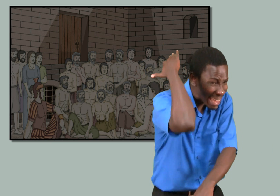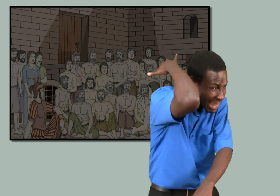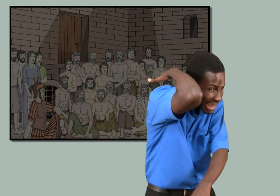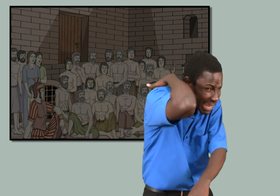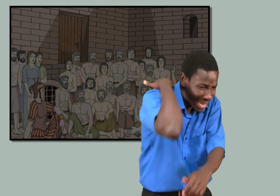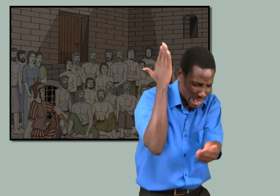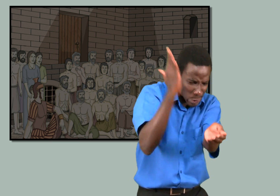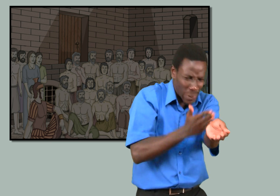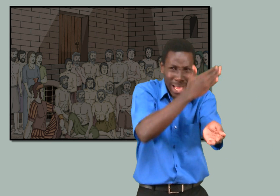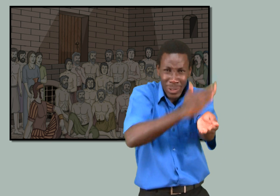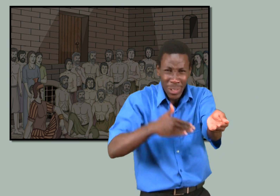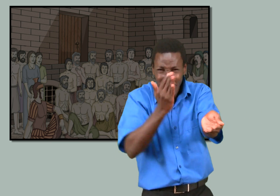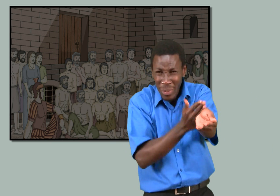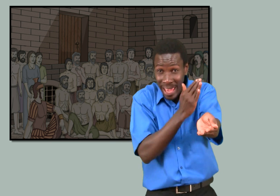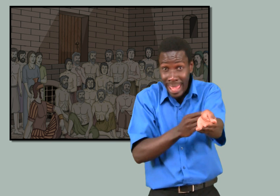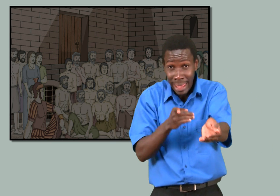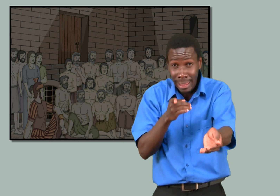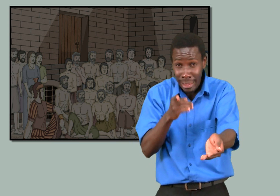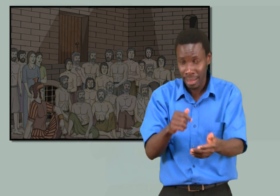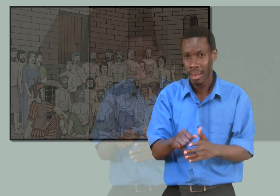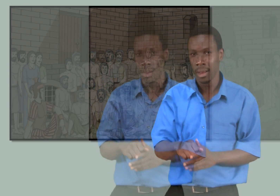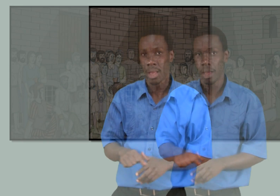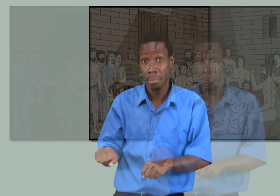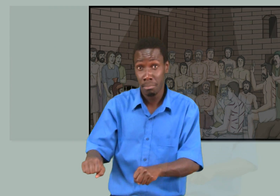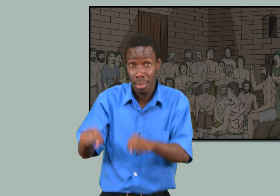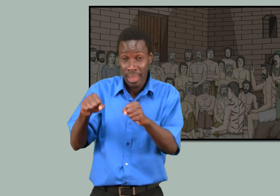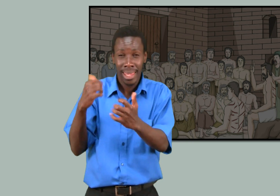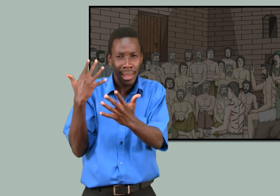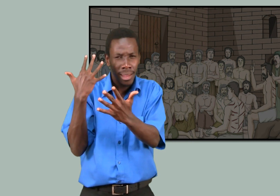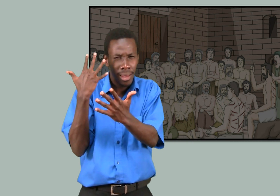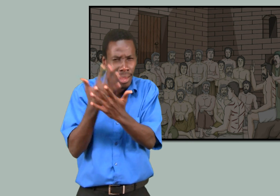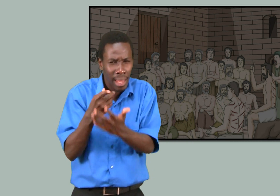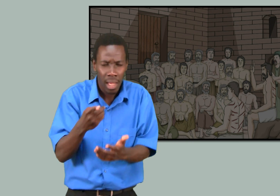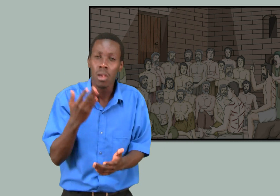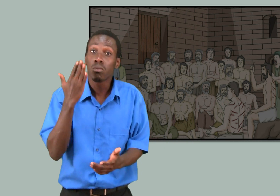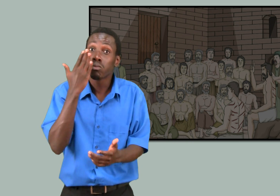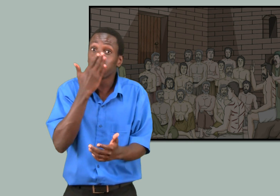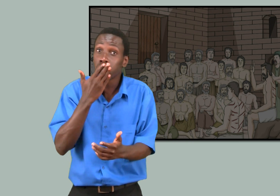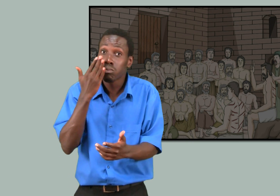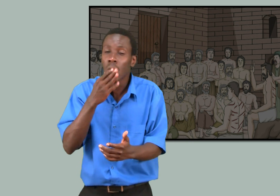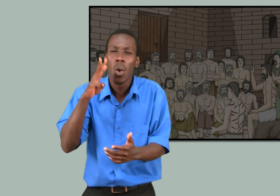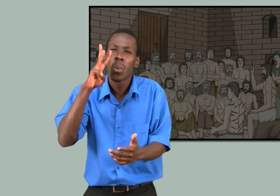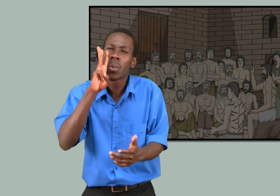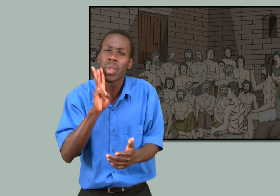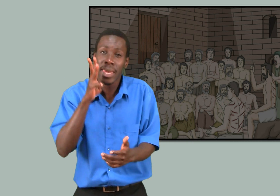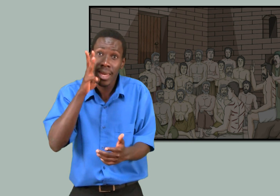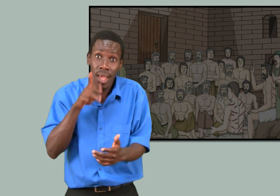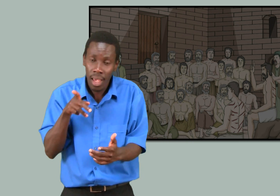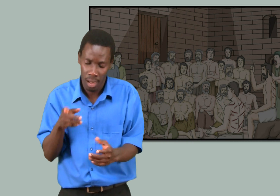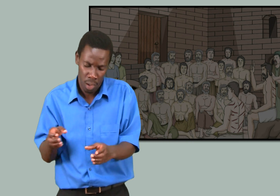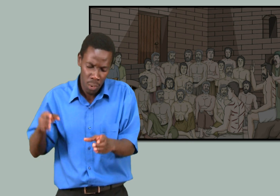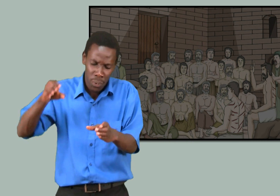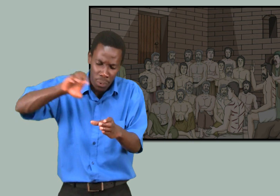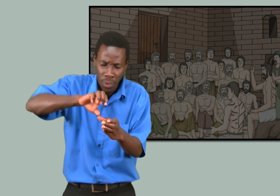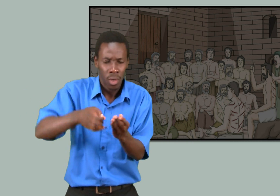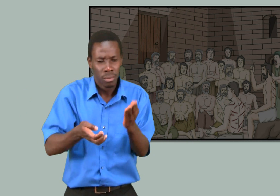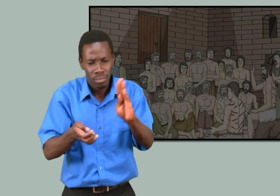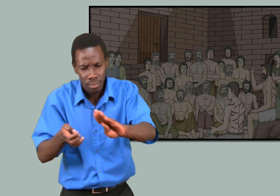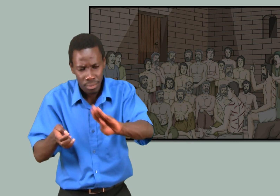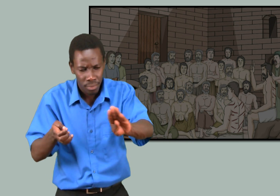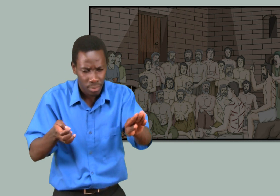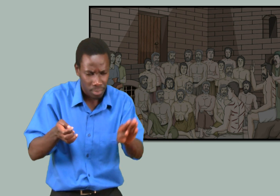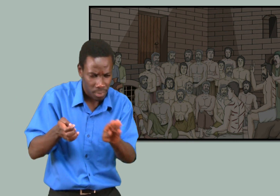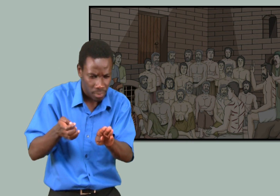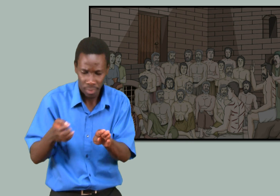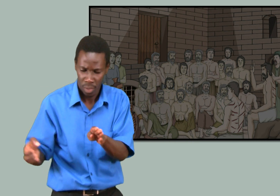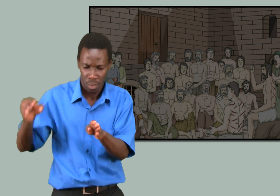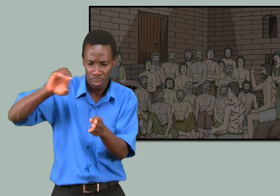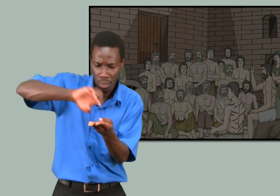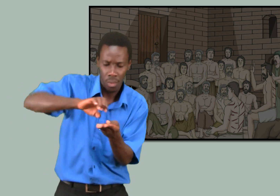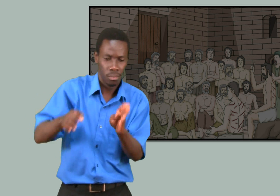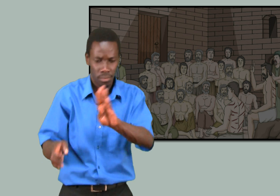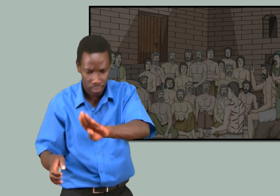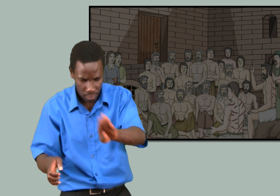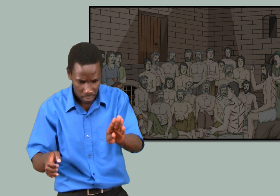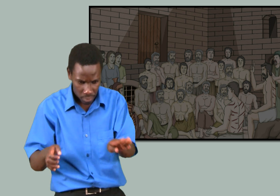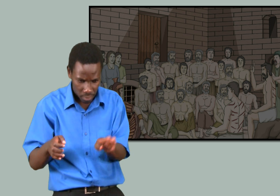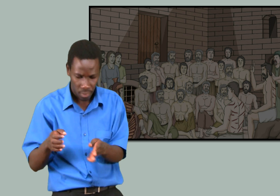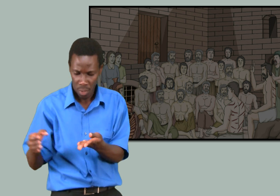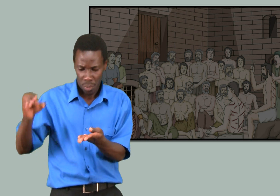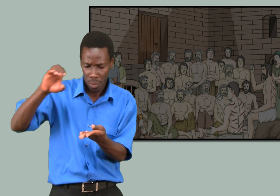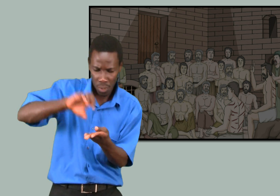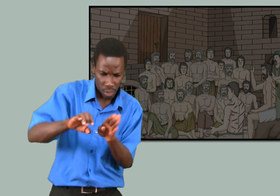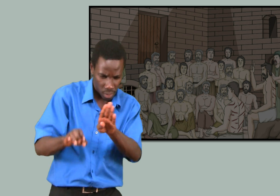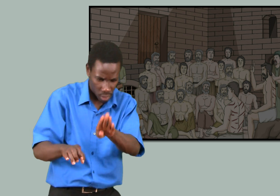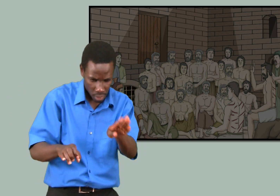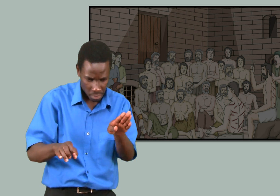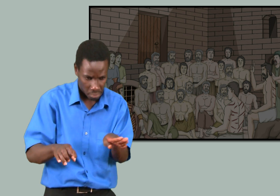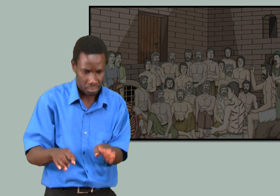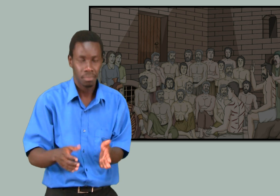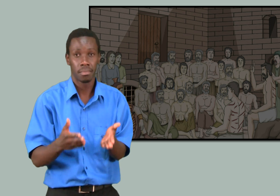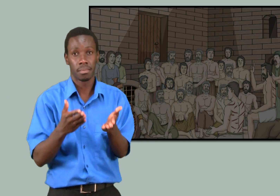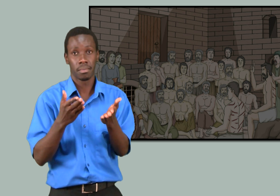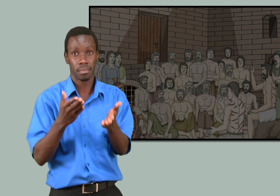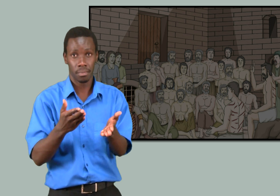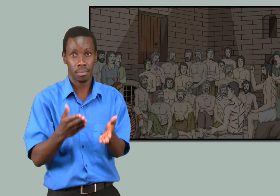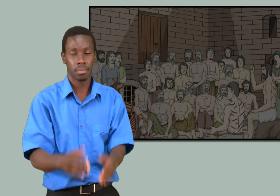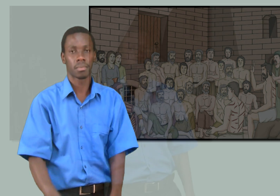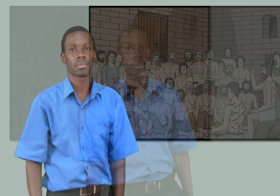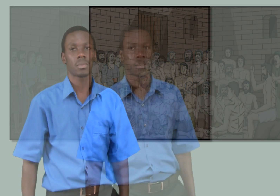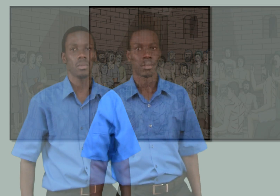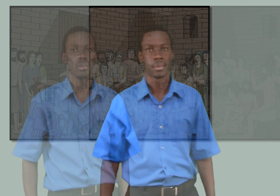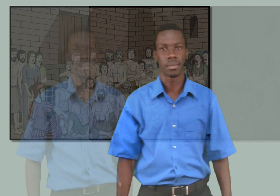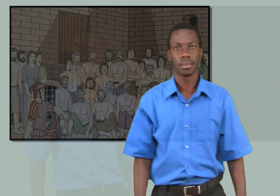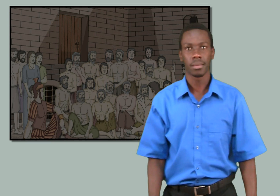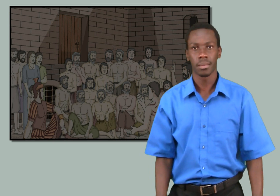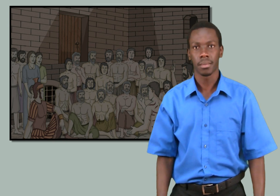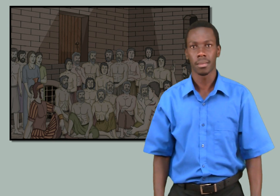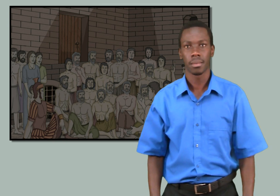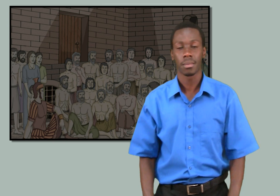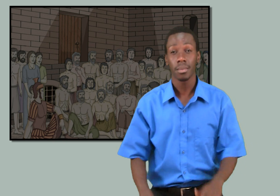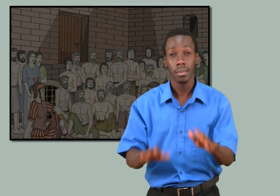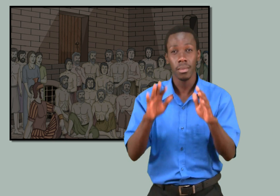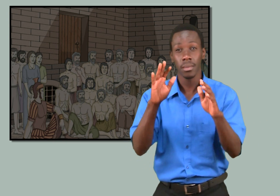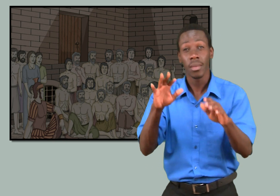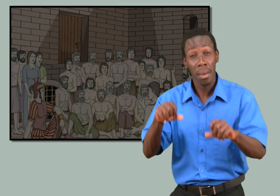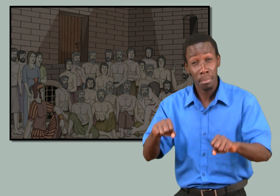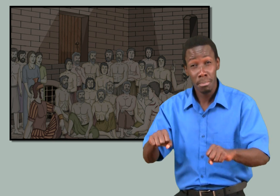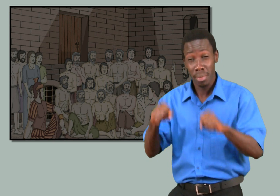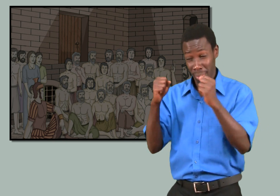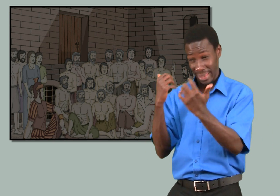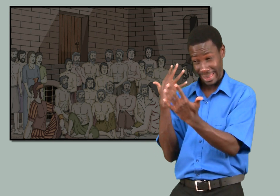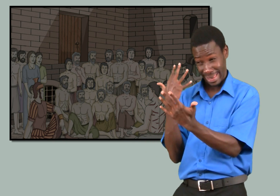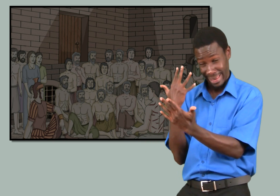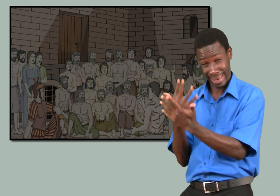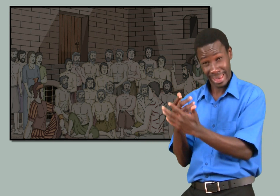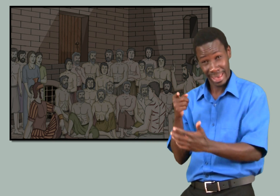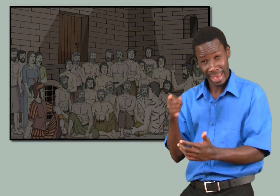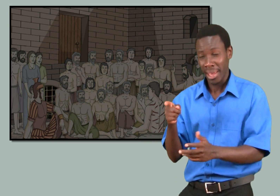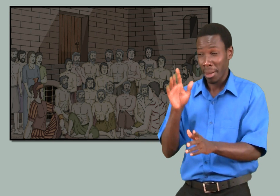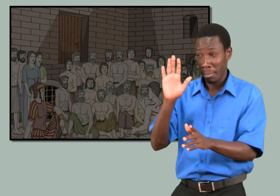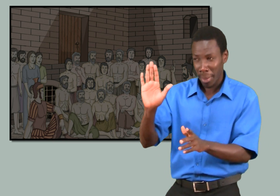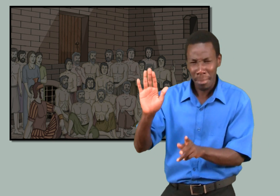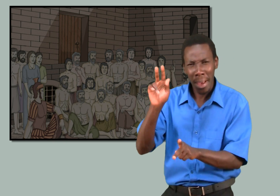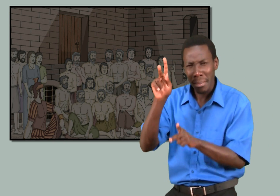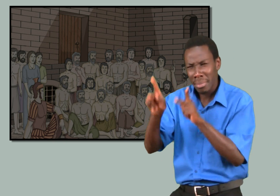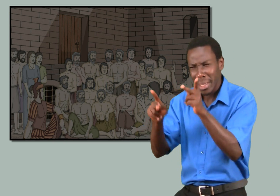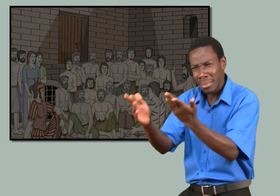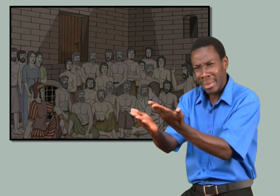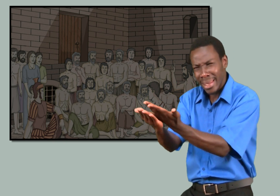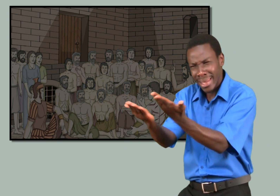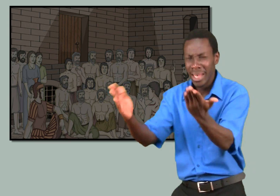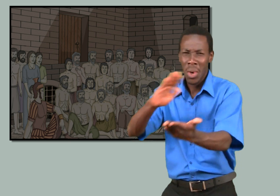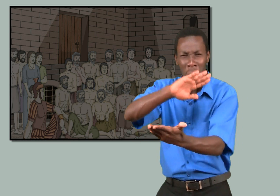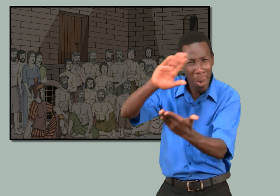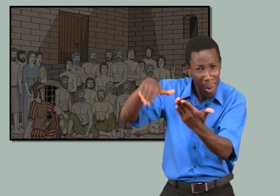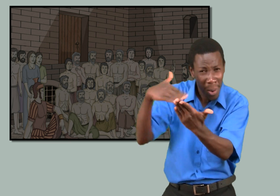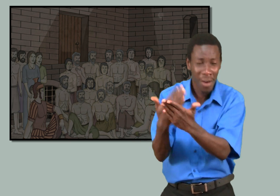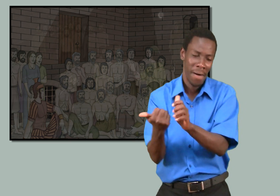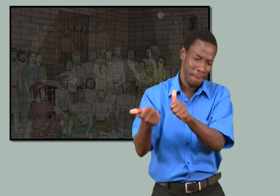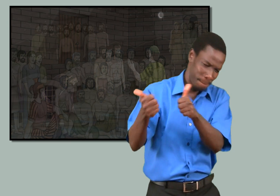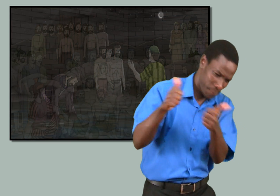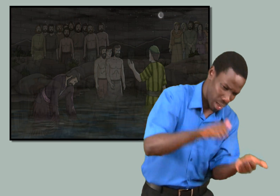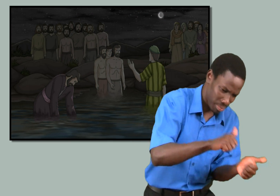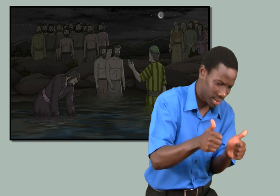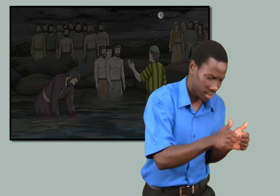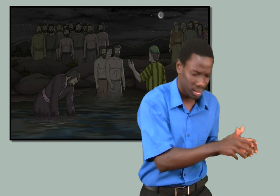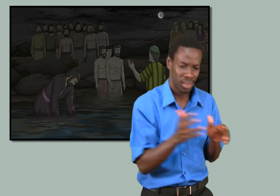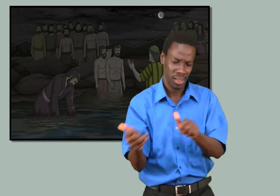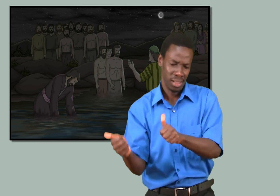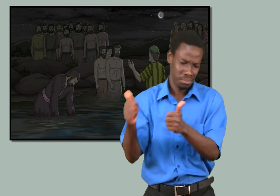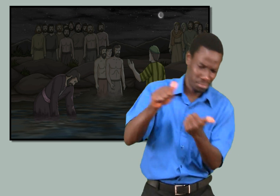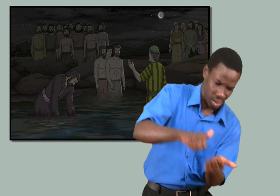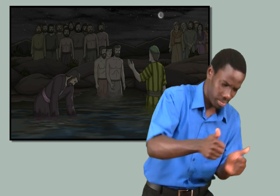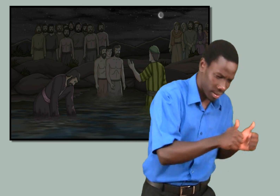At that hour of the night, the jailer took them and washed their wounds.